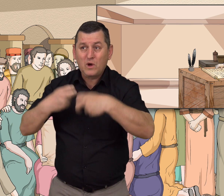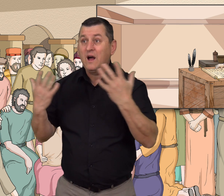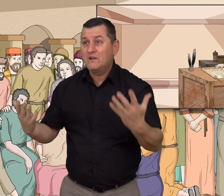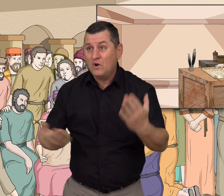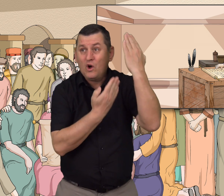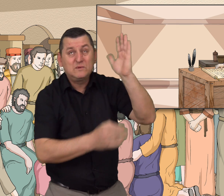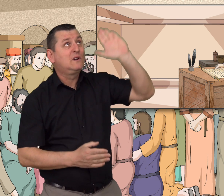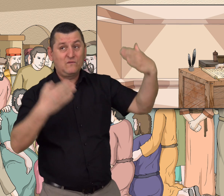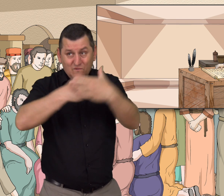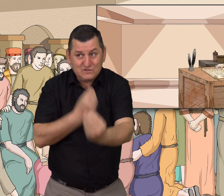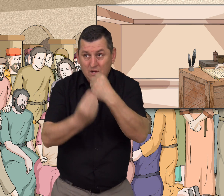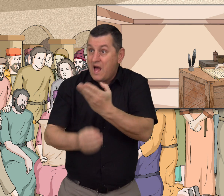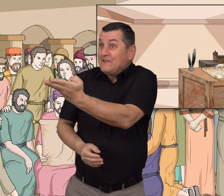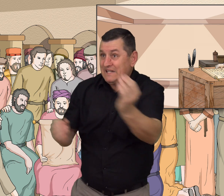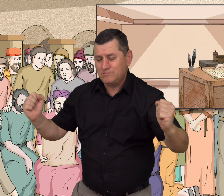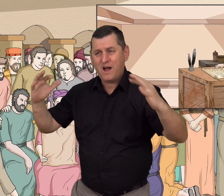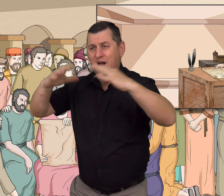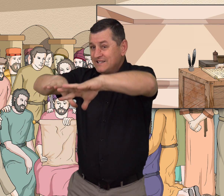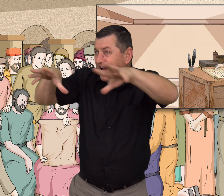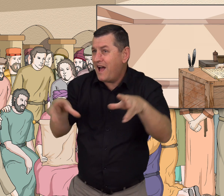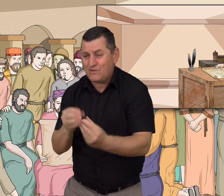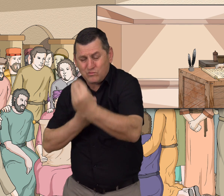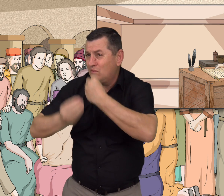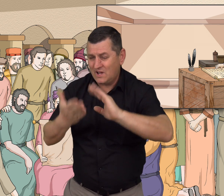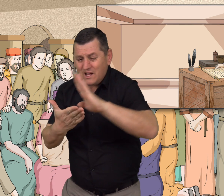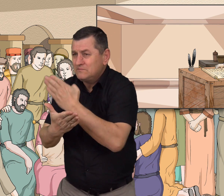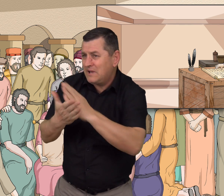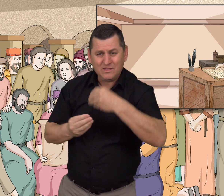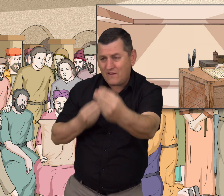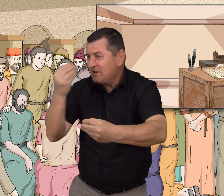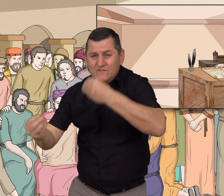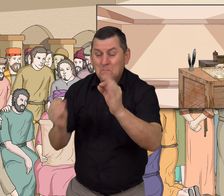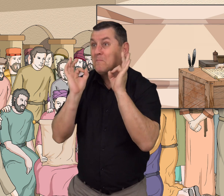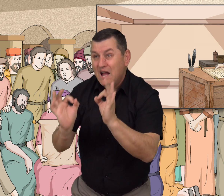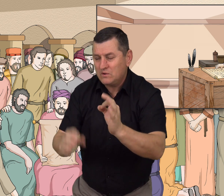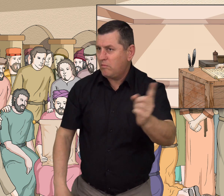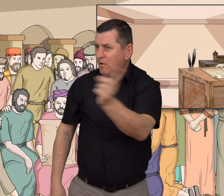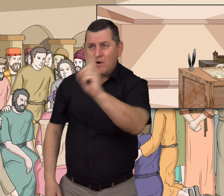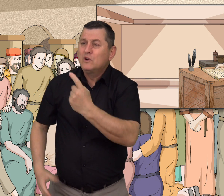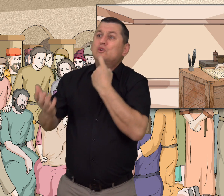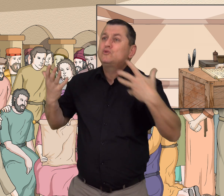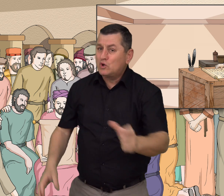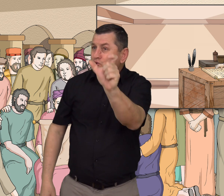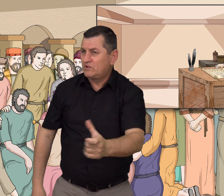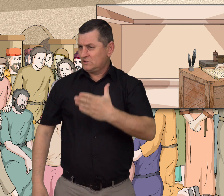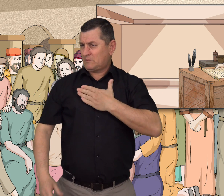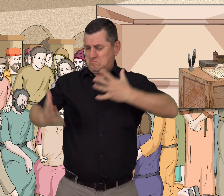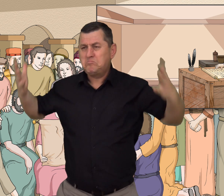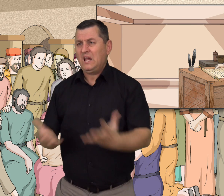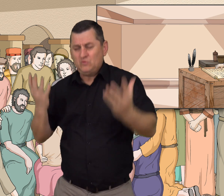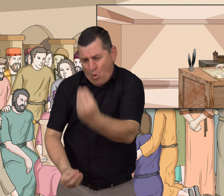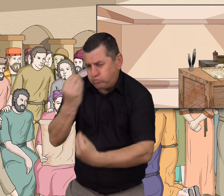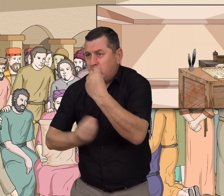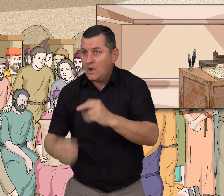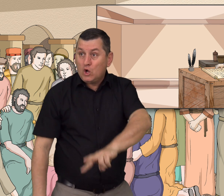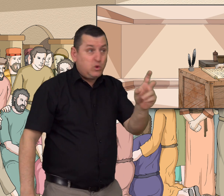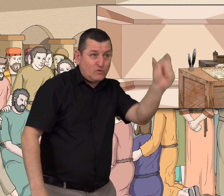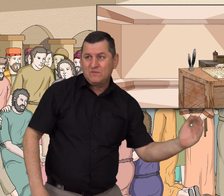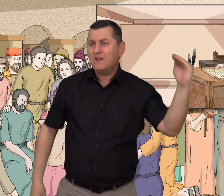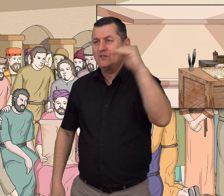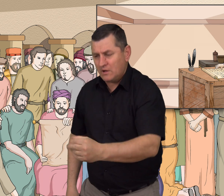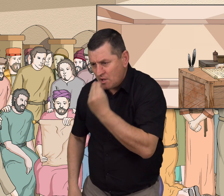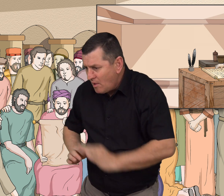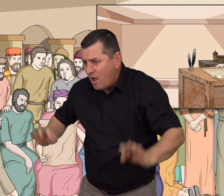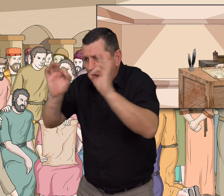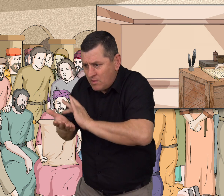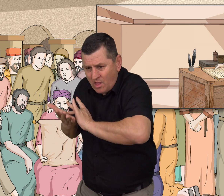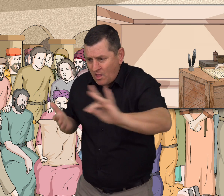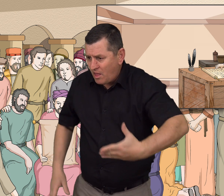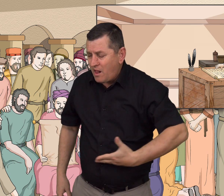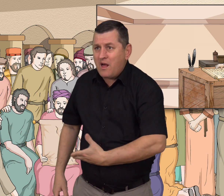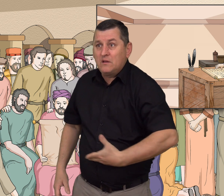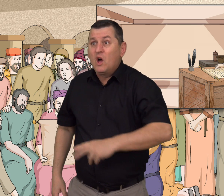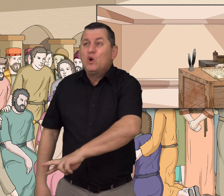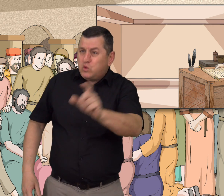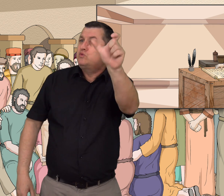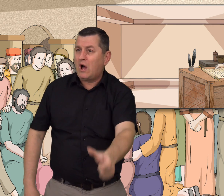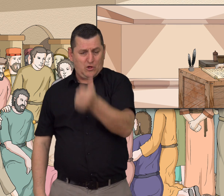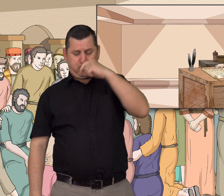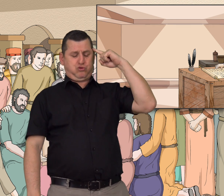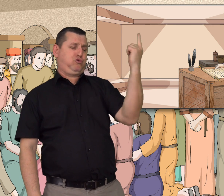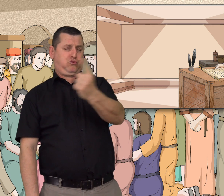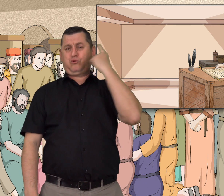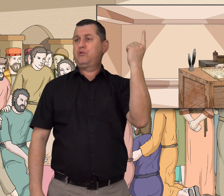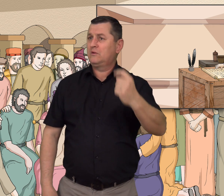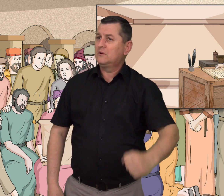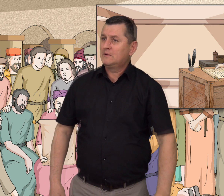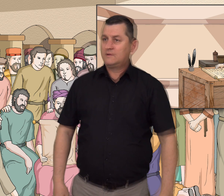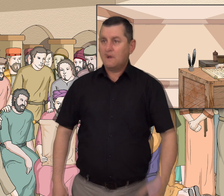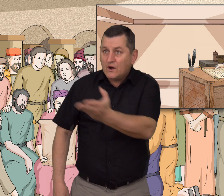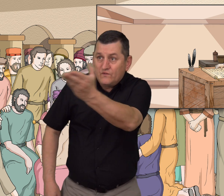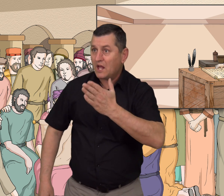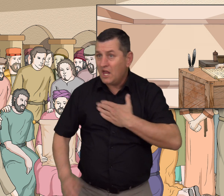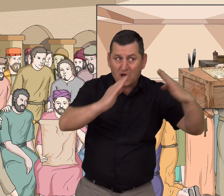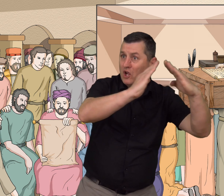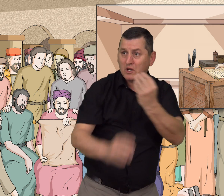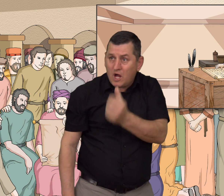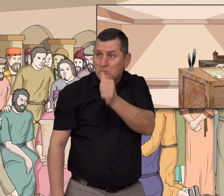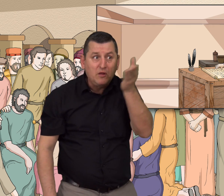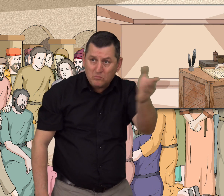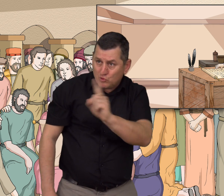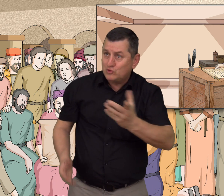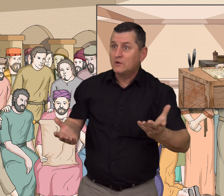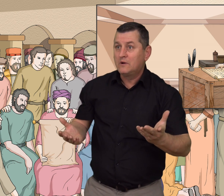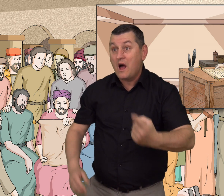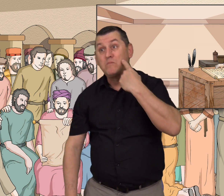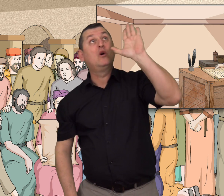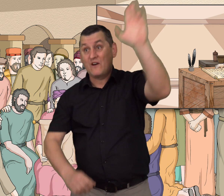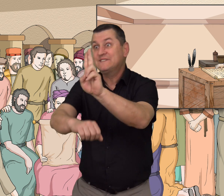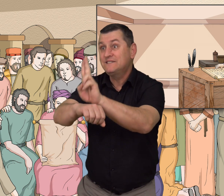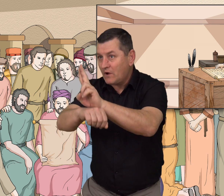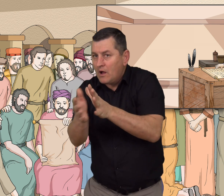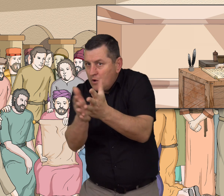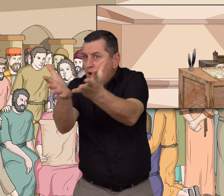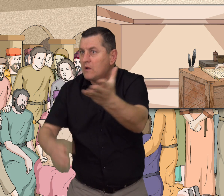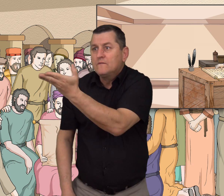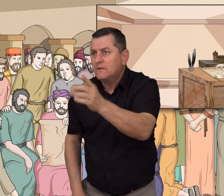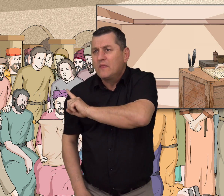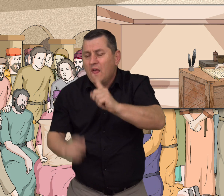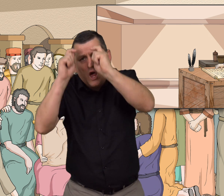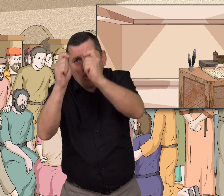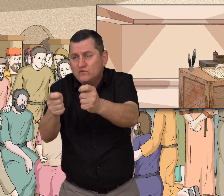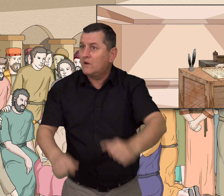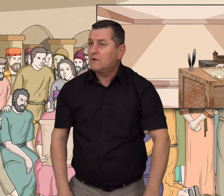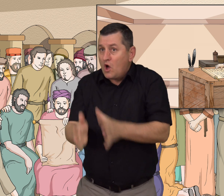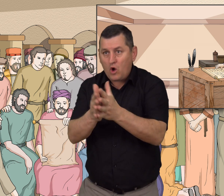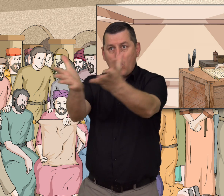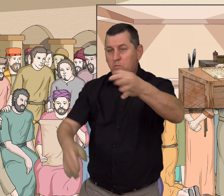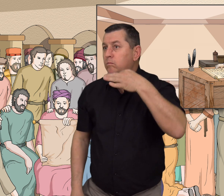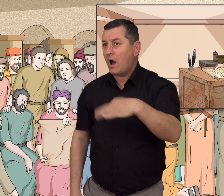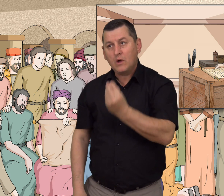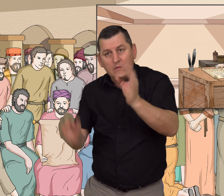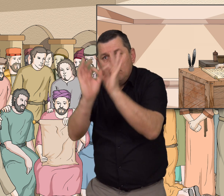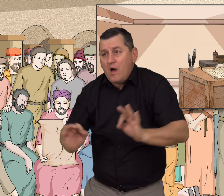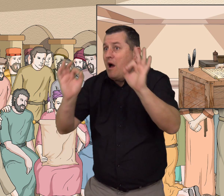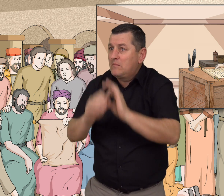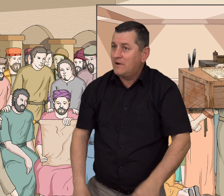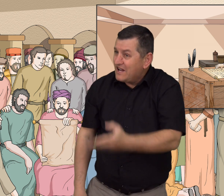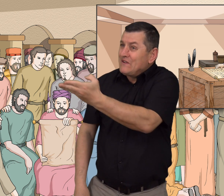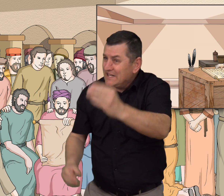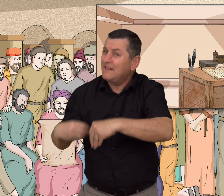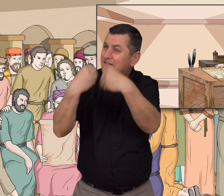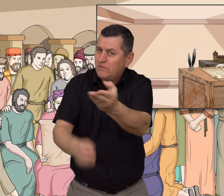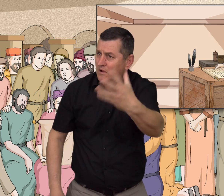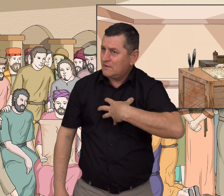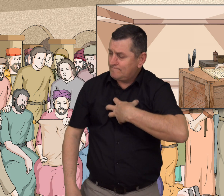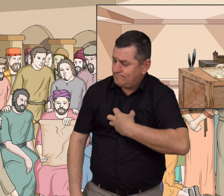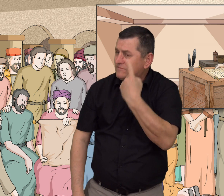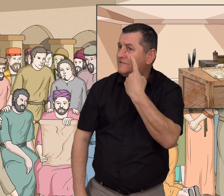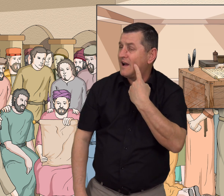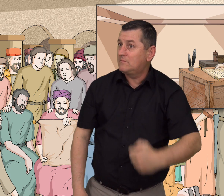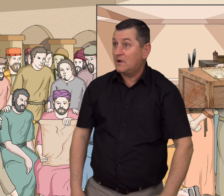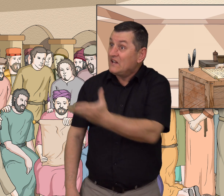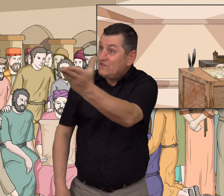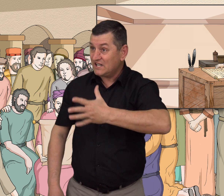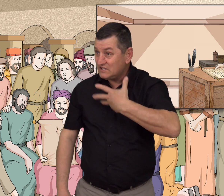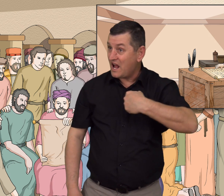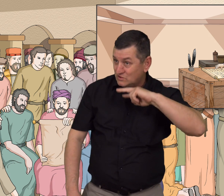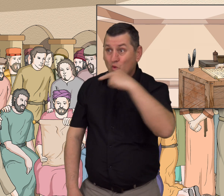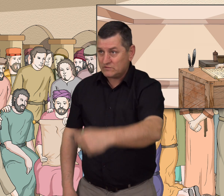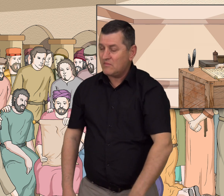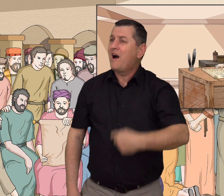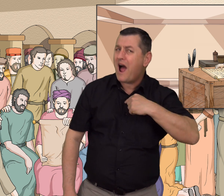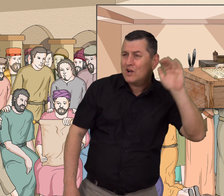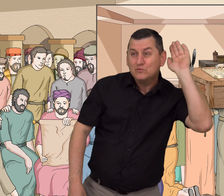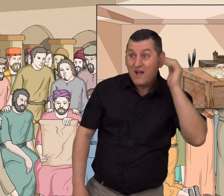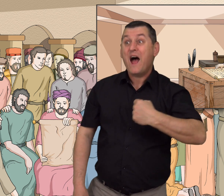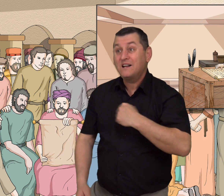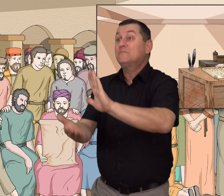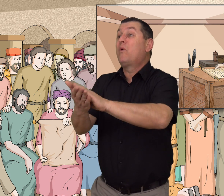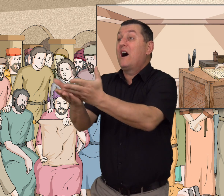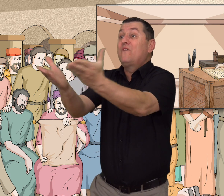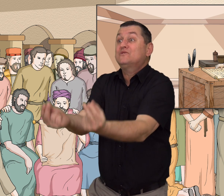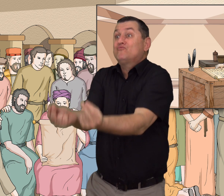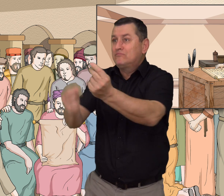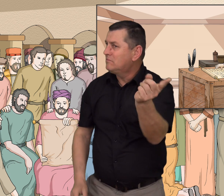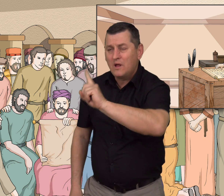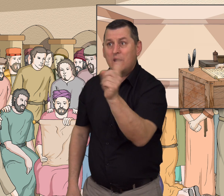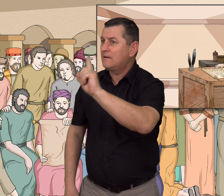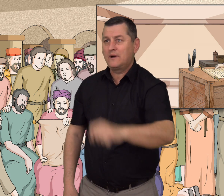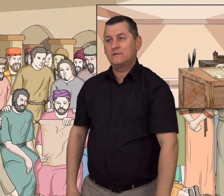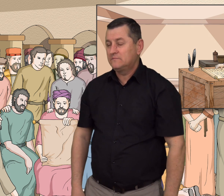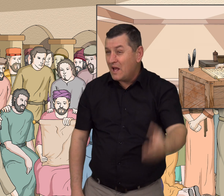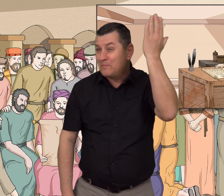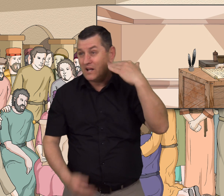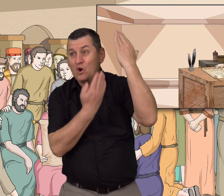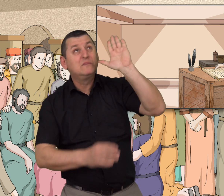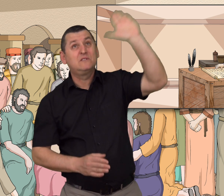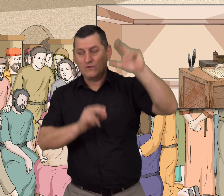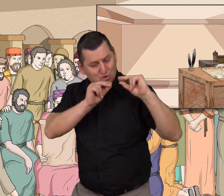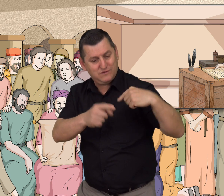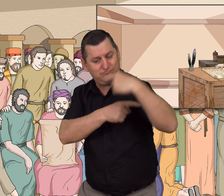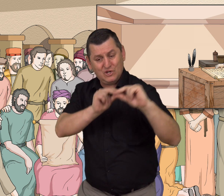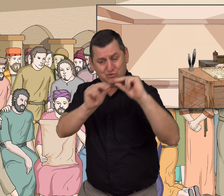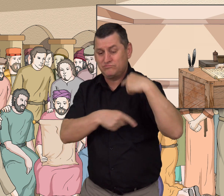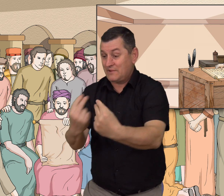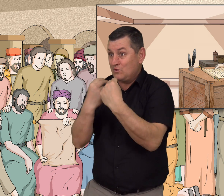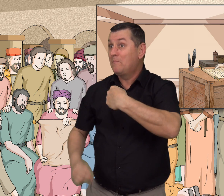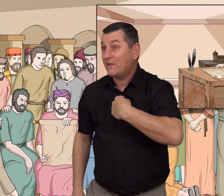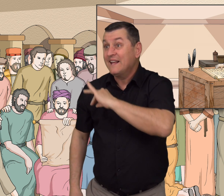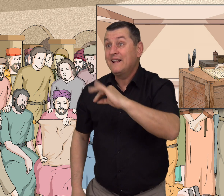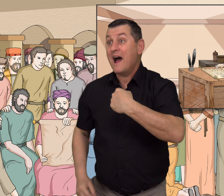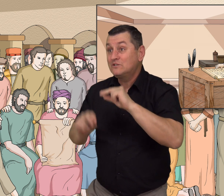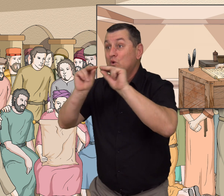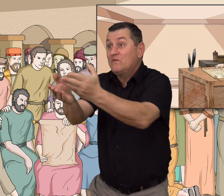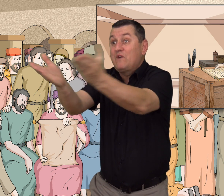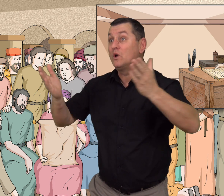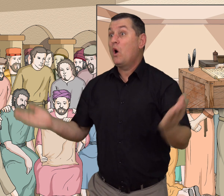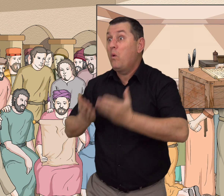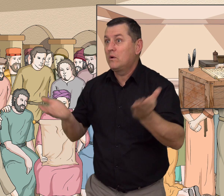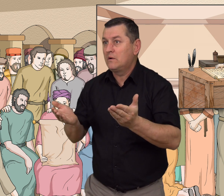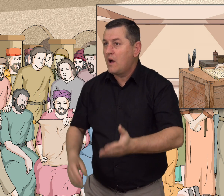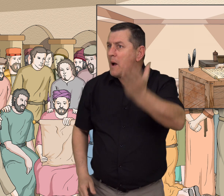Now then, when you come together, it is not the Lord’s Supper you eat. For as you eat, each of you goes ahead without sharing his meal. While one remains hungry, another gets drunk. Don’t you have your own homes in which to eat and drink? Or do you despise the church of God and humiliate those who have nothing?